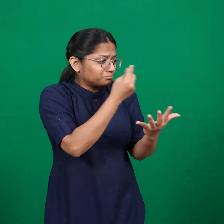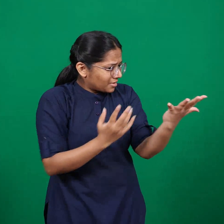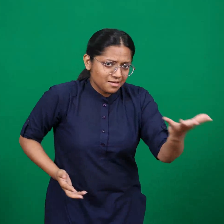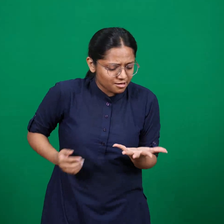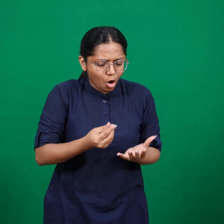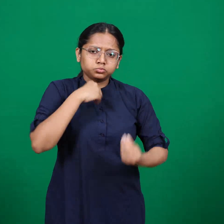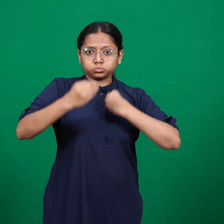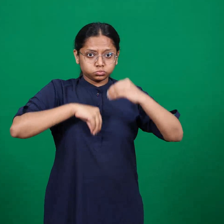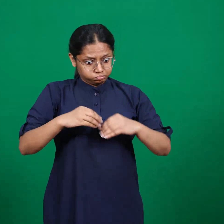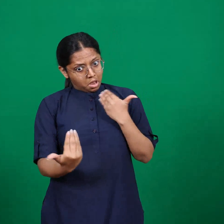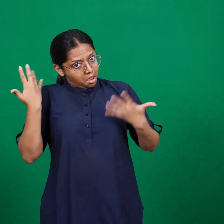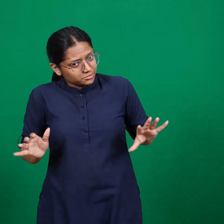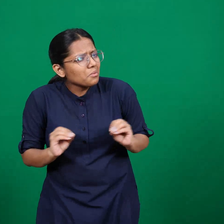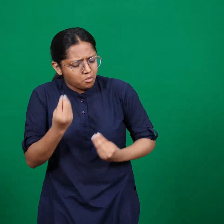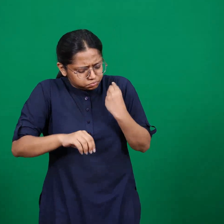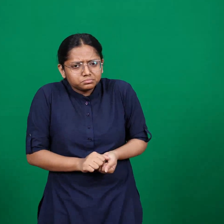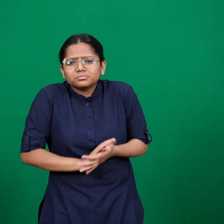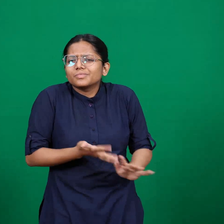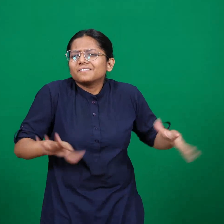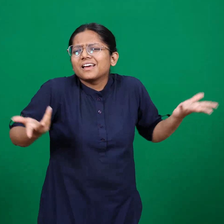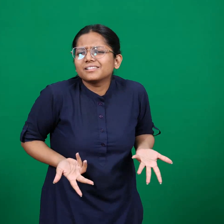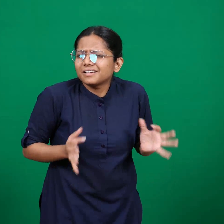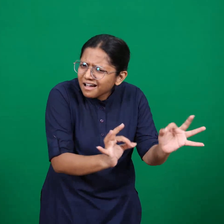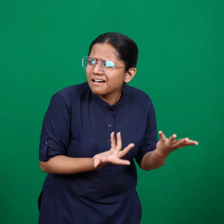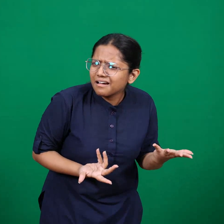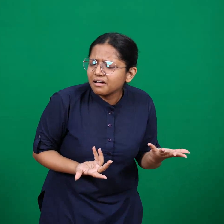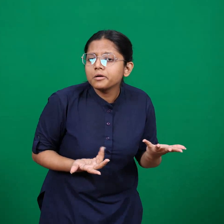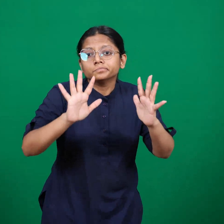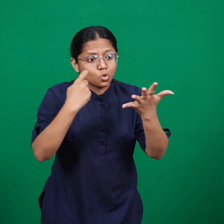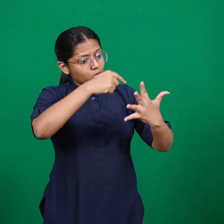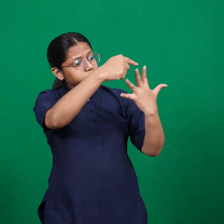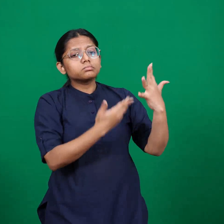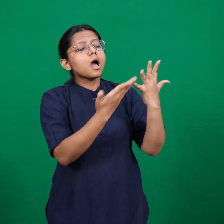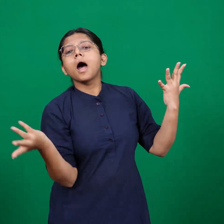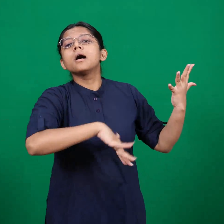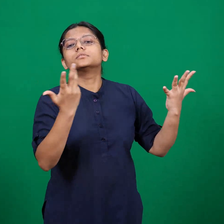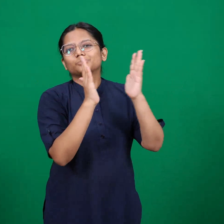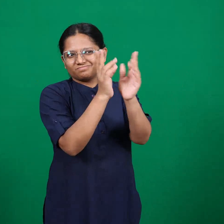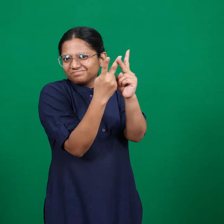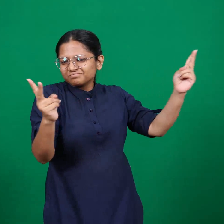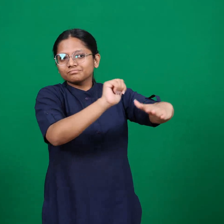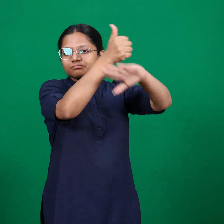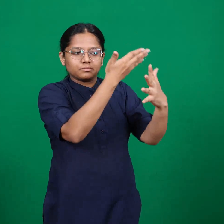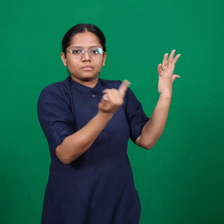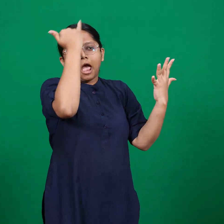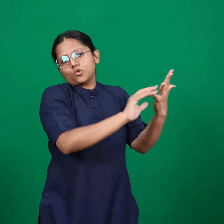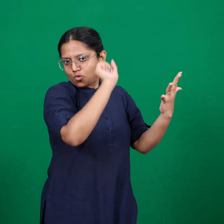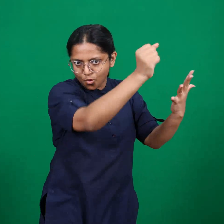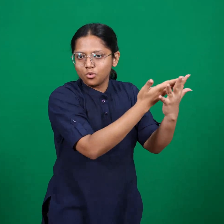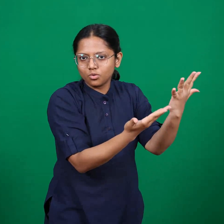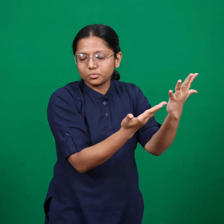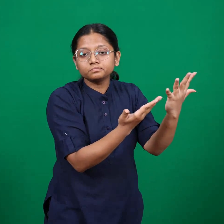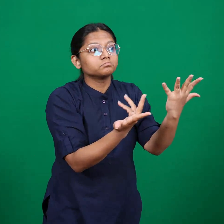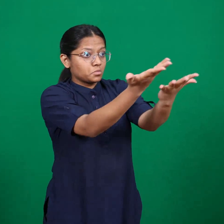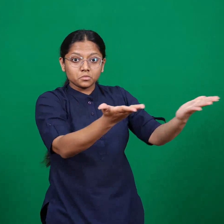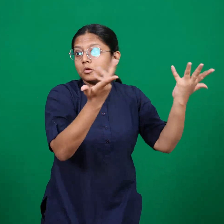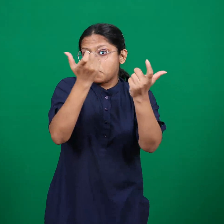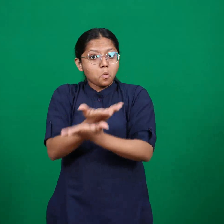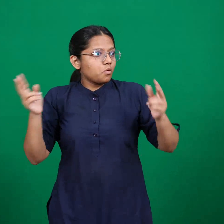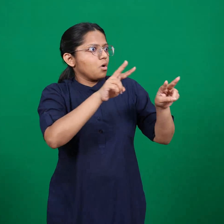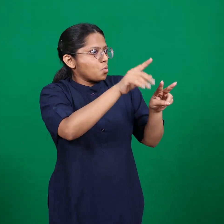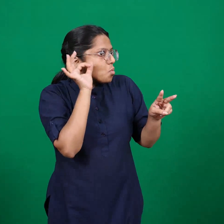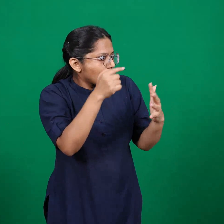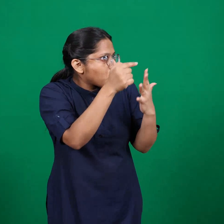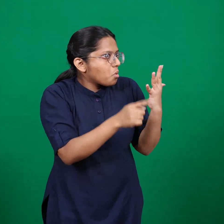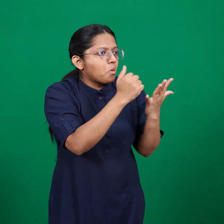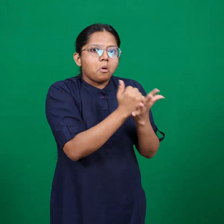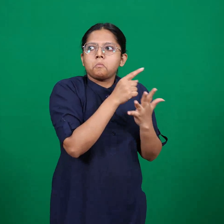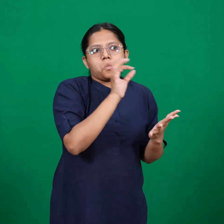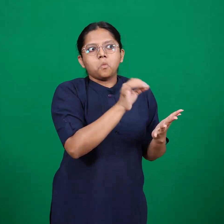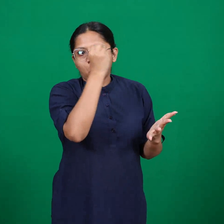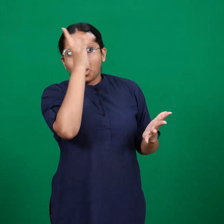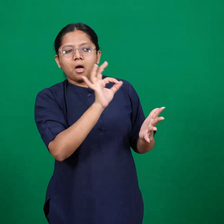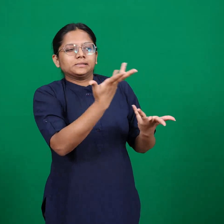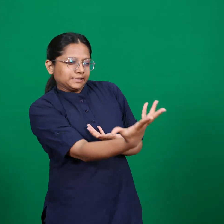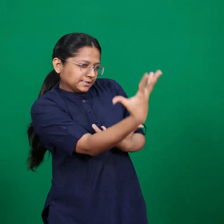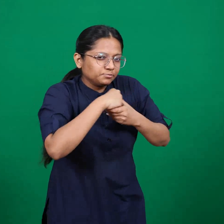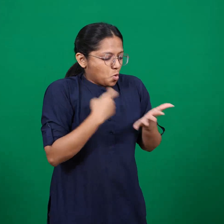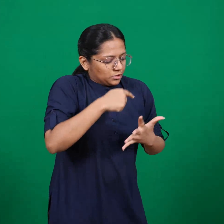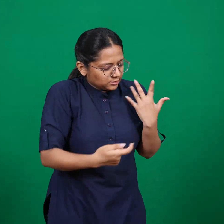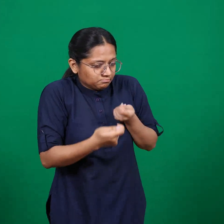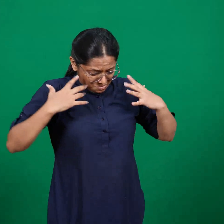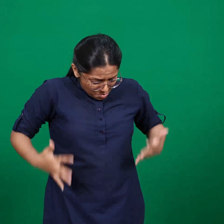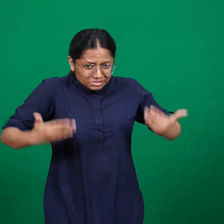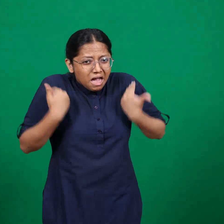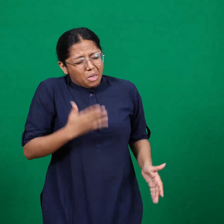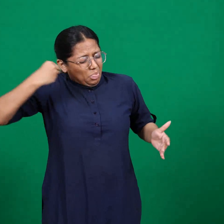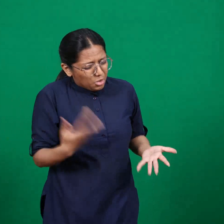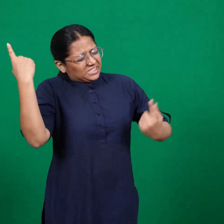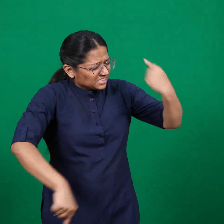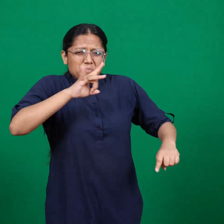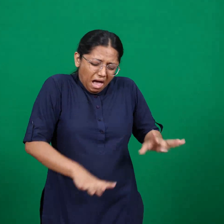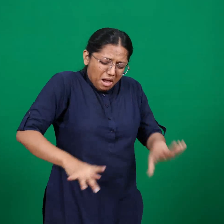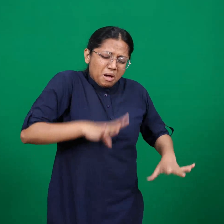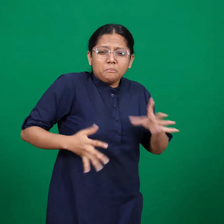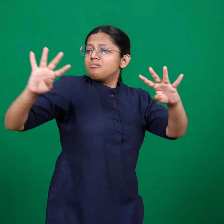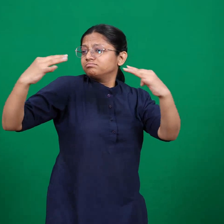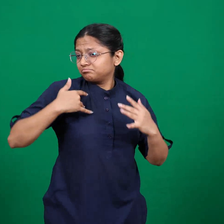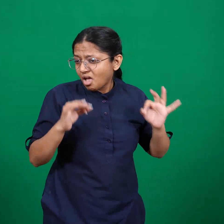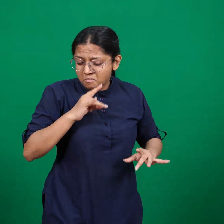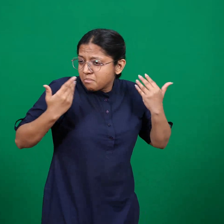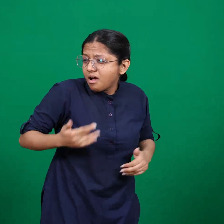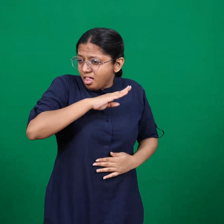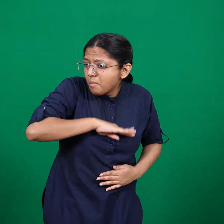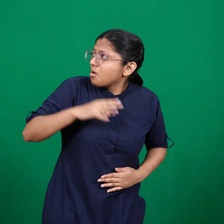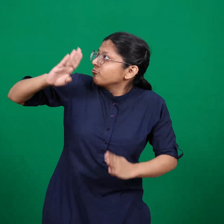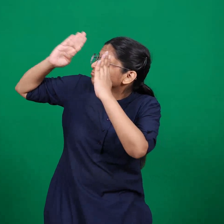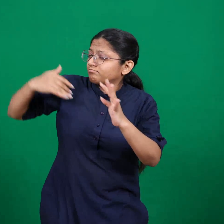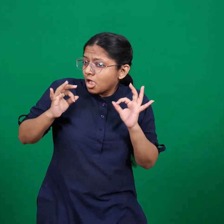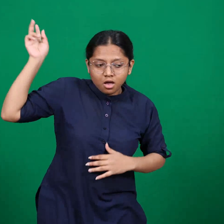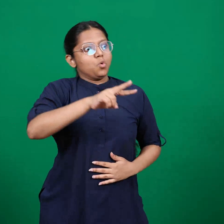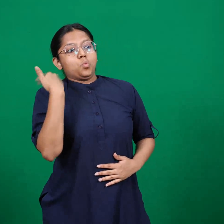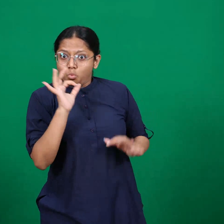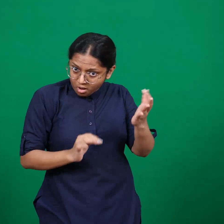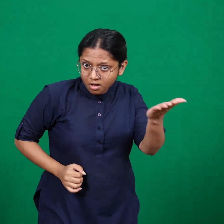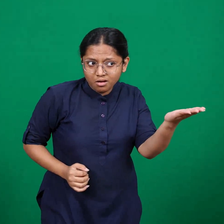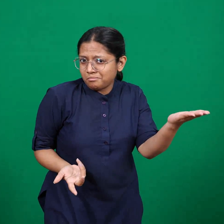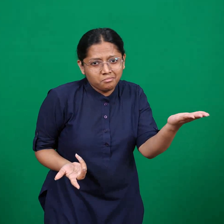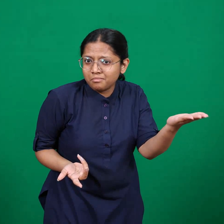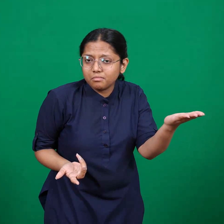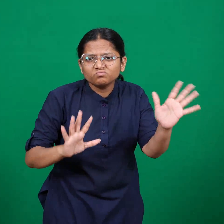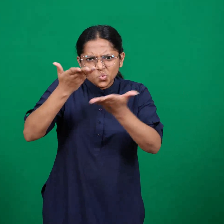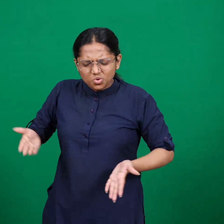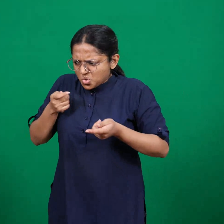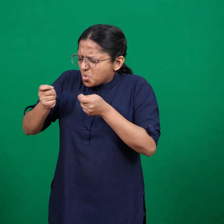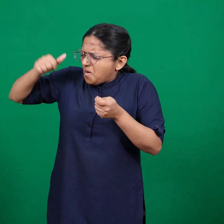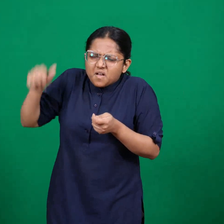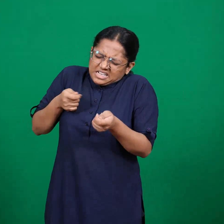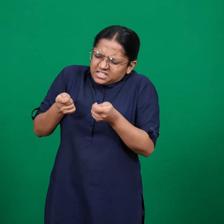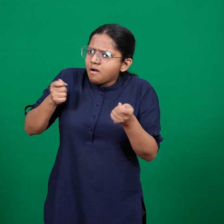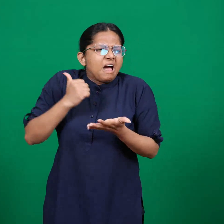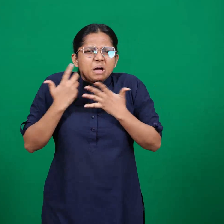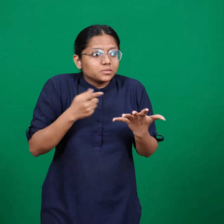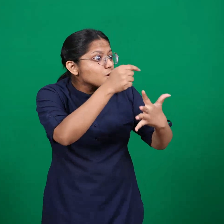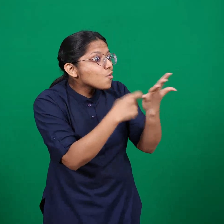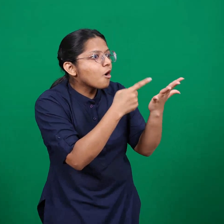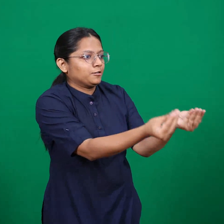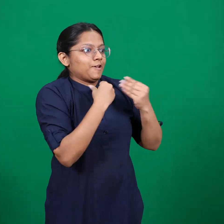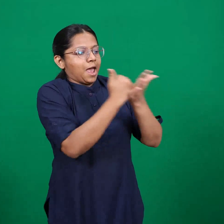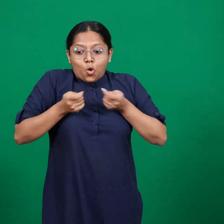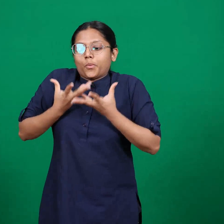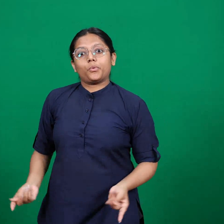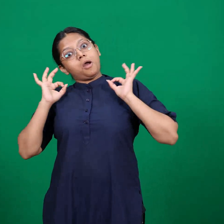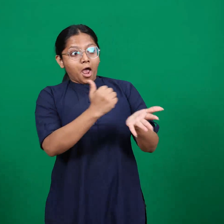Such restrictions indeed have an appearance of wisdom, with their self-prescribed worship, their false humility, and their harsh treatment of the body;